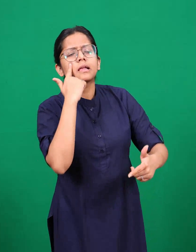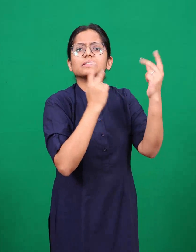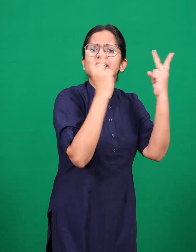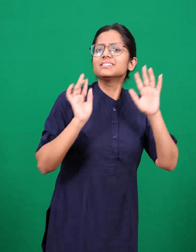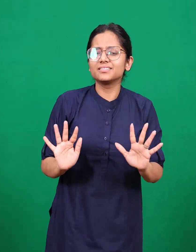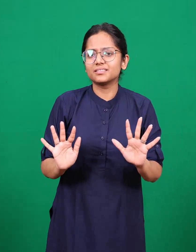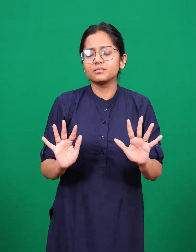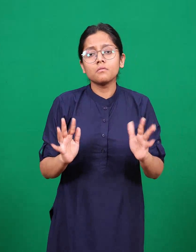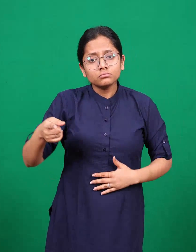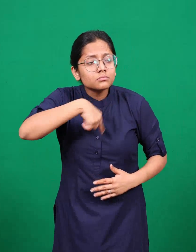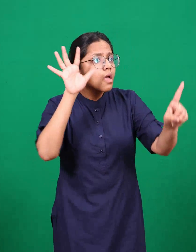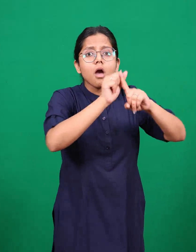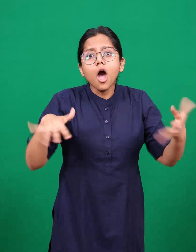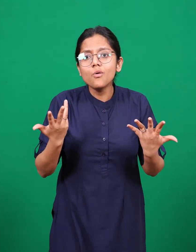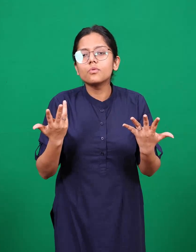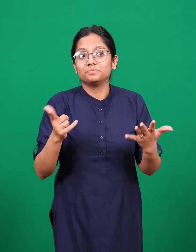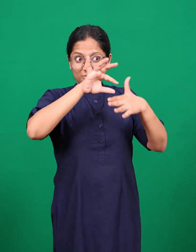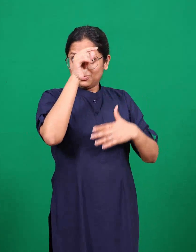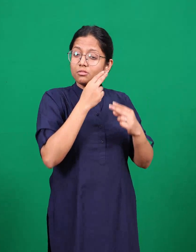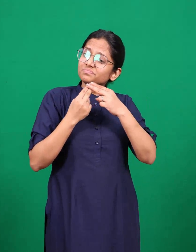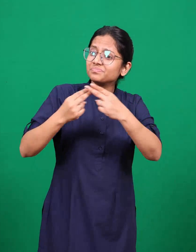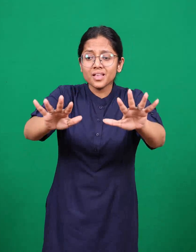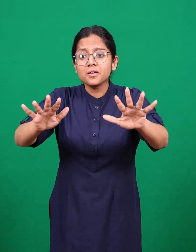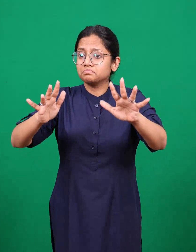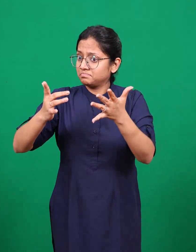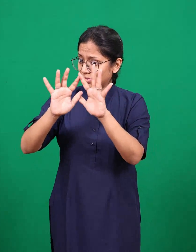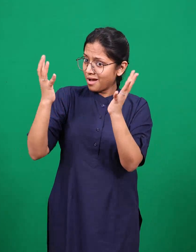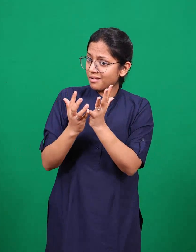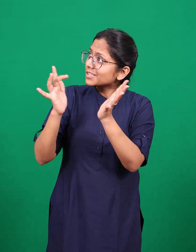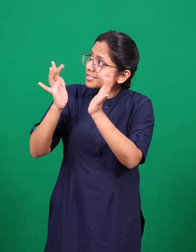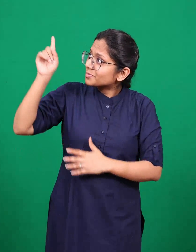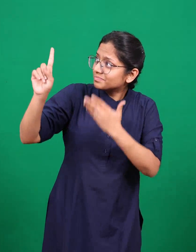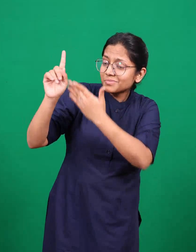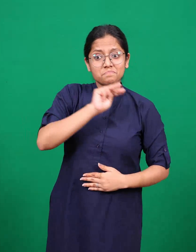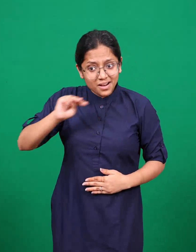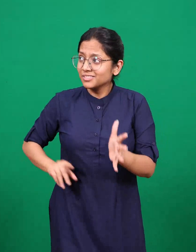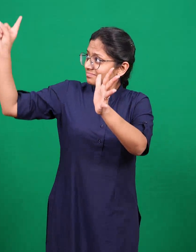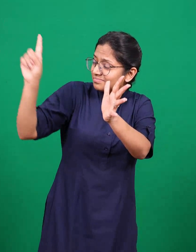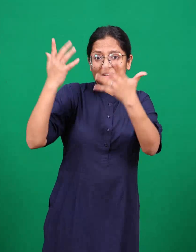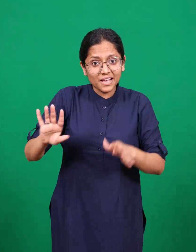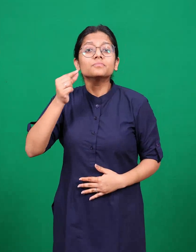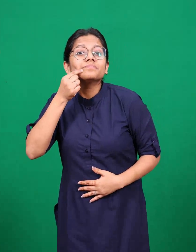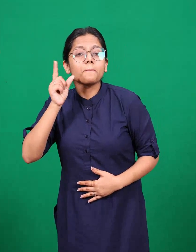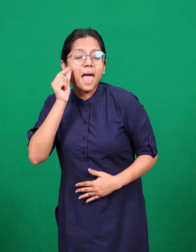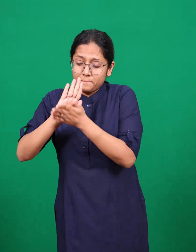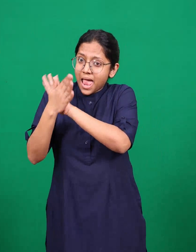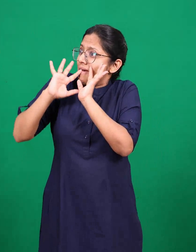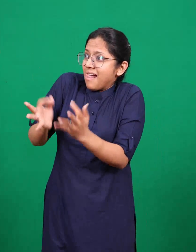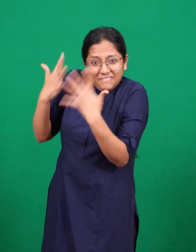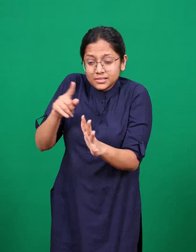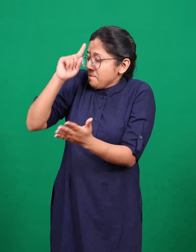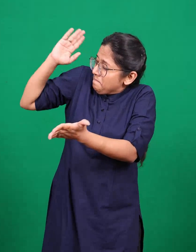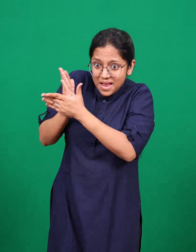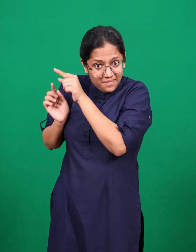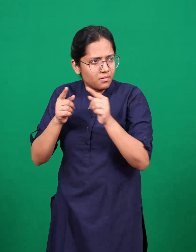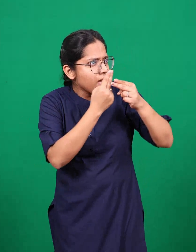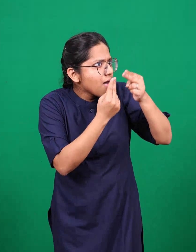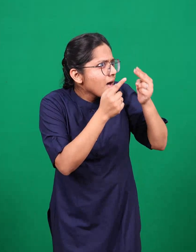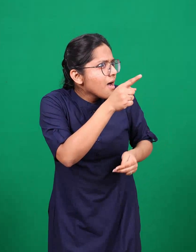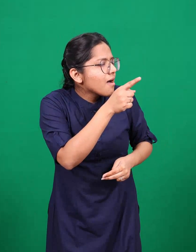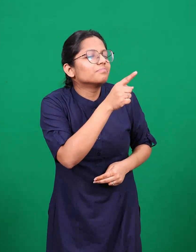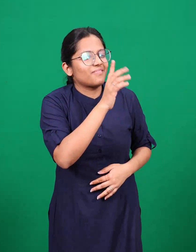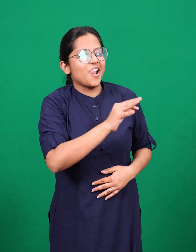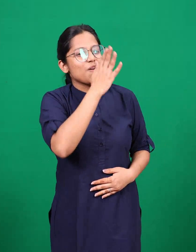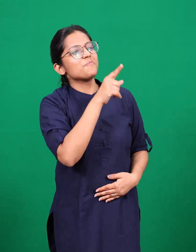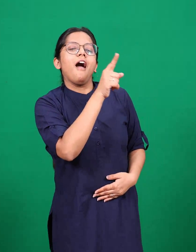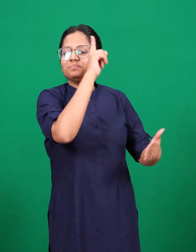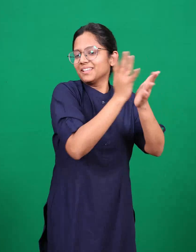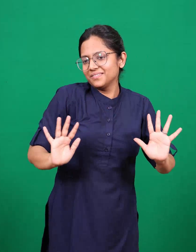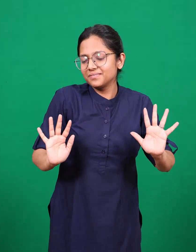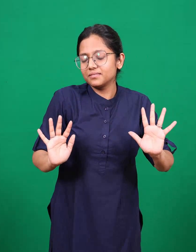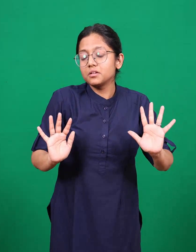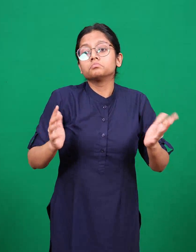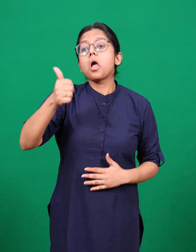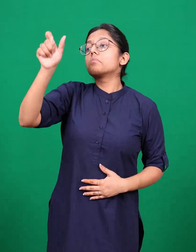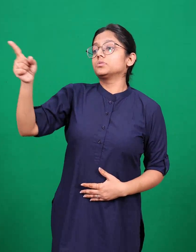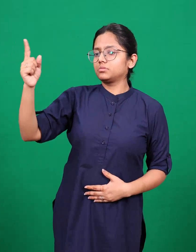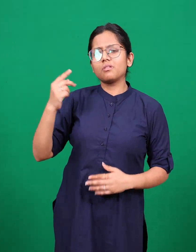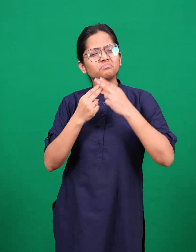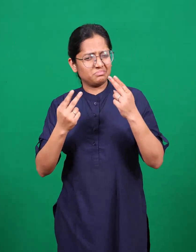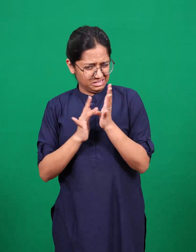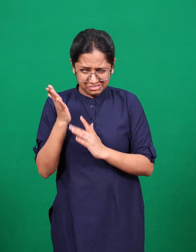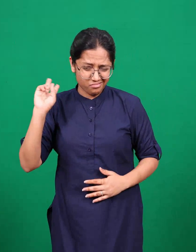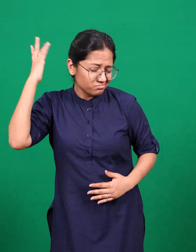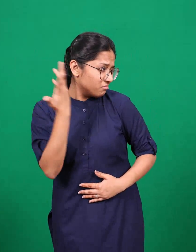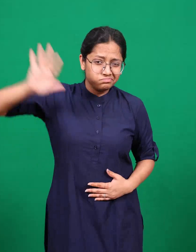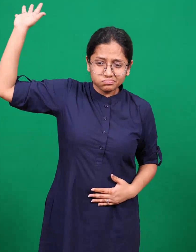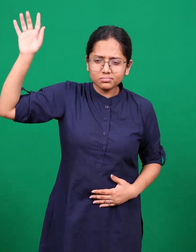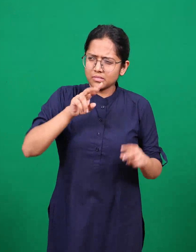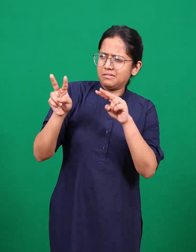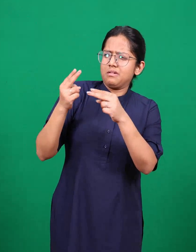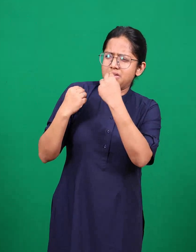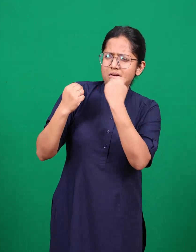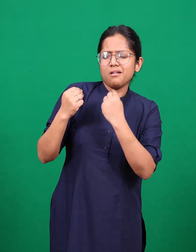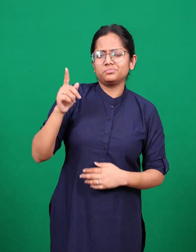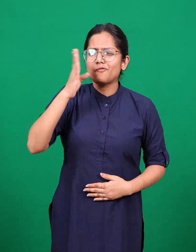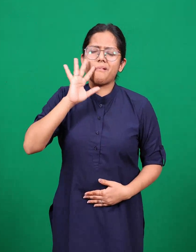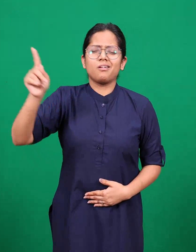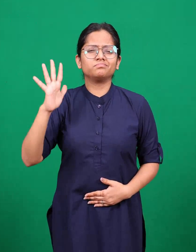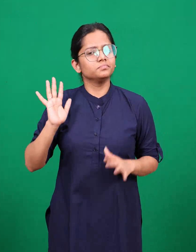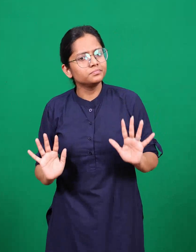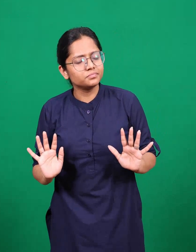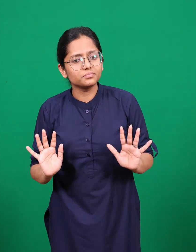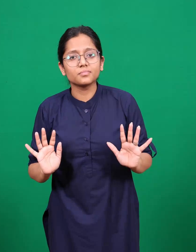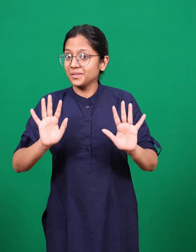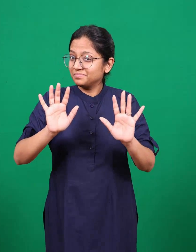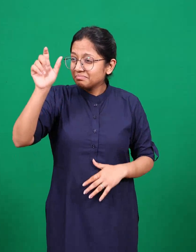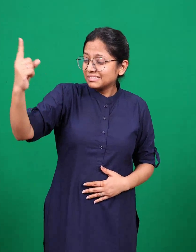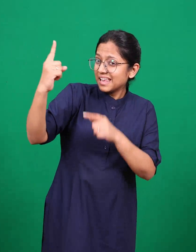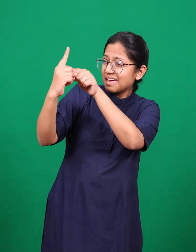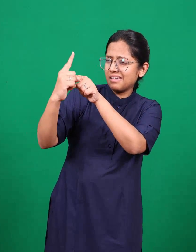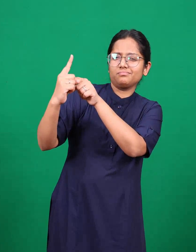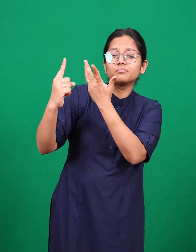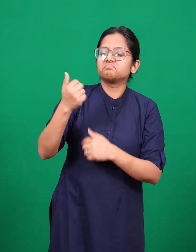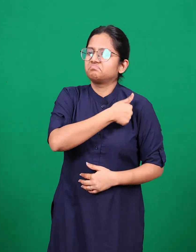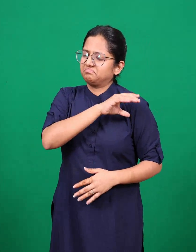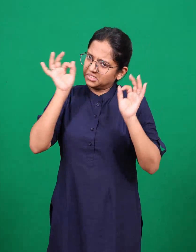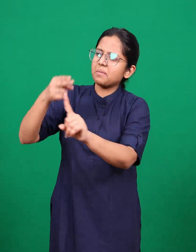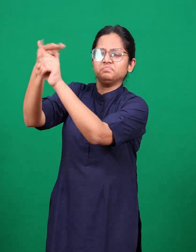By this you will know the Spirit of God: Every spirit that confesses that Jesus Christ has come in the flesh is from God, and every spirit that does not confess Jesus is not from God.